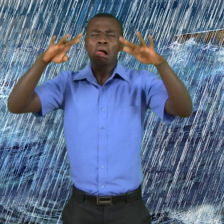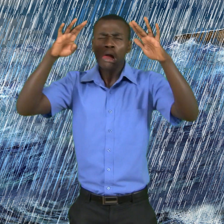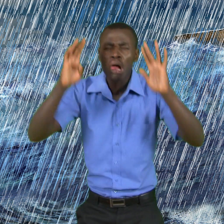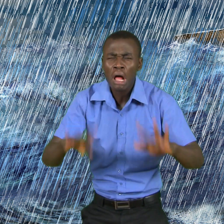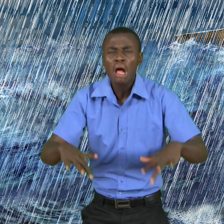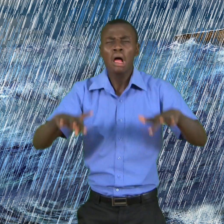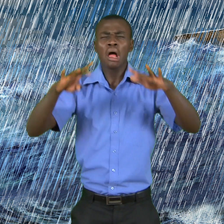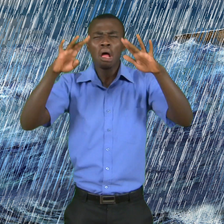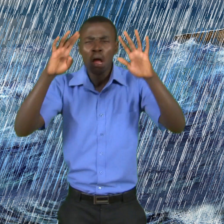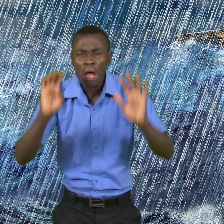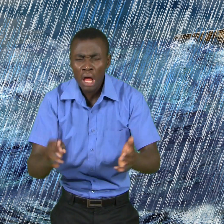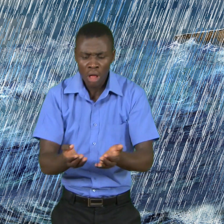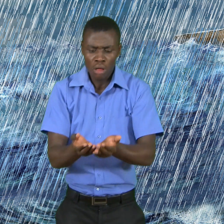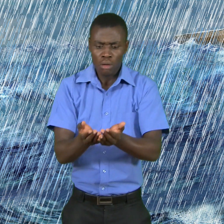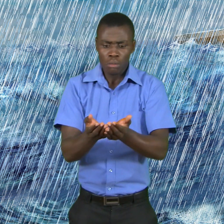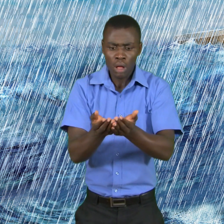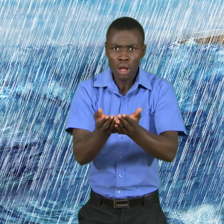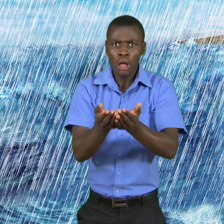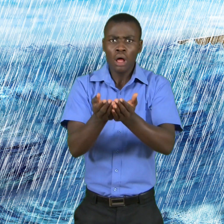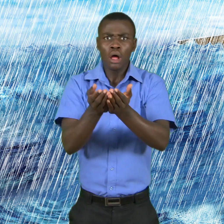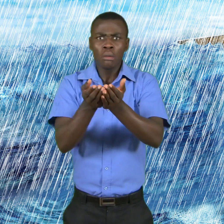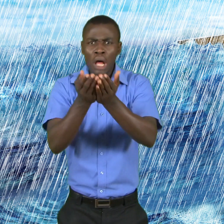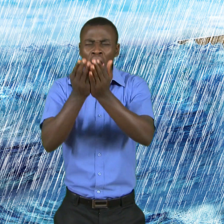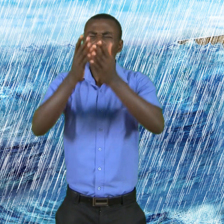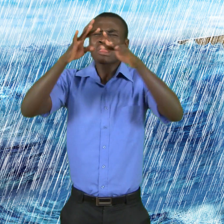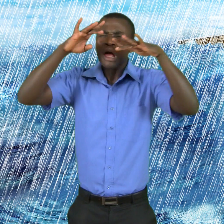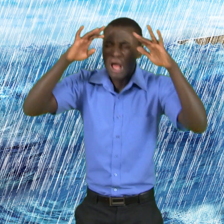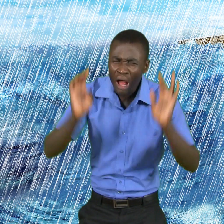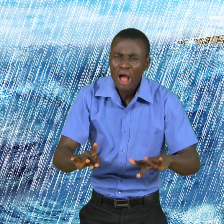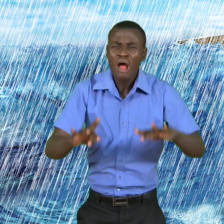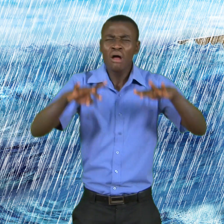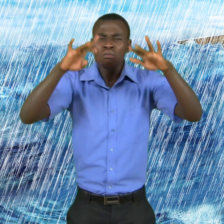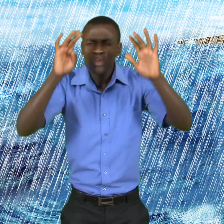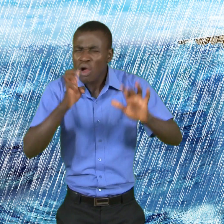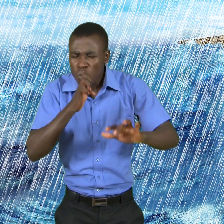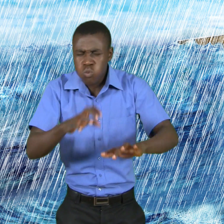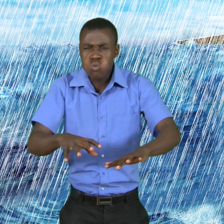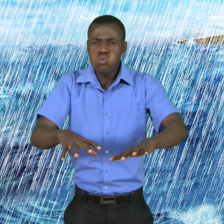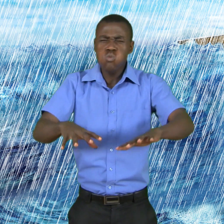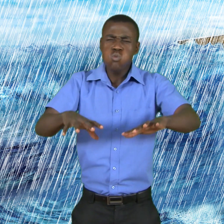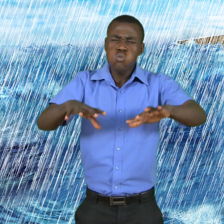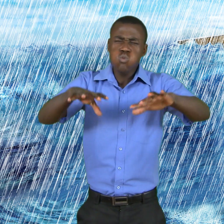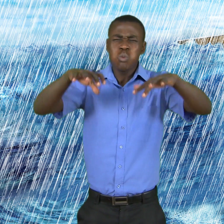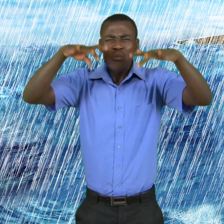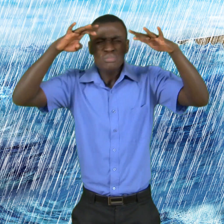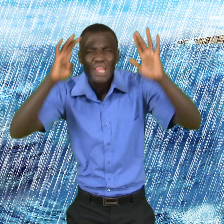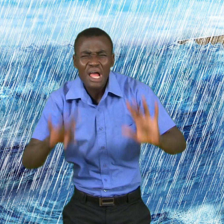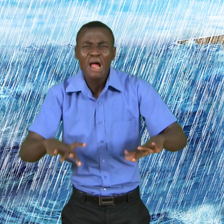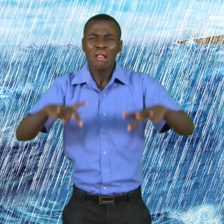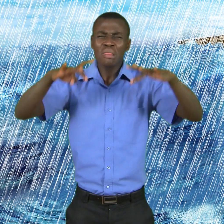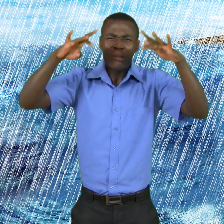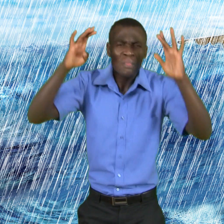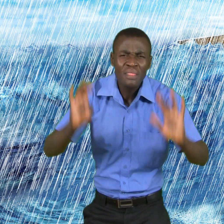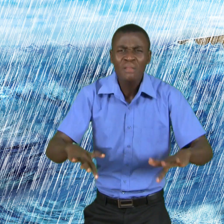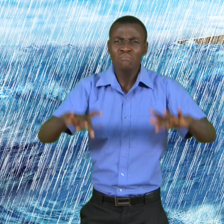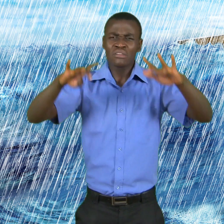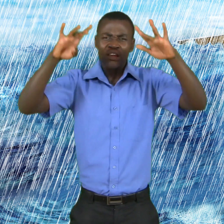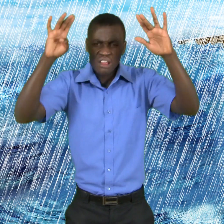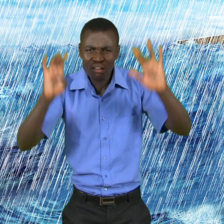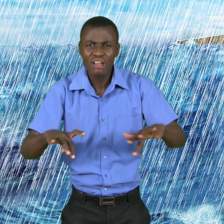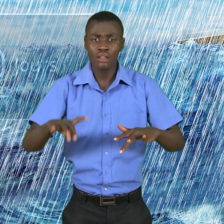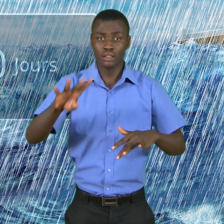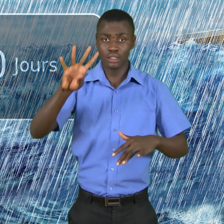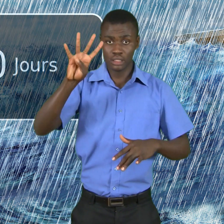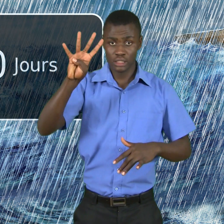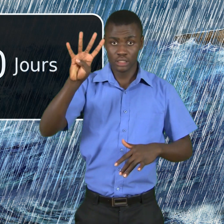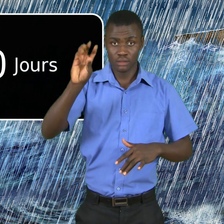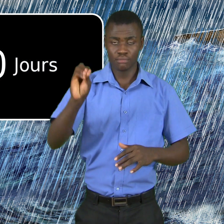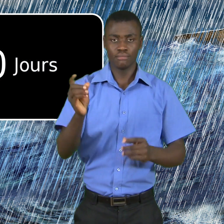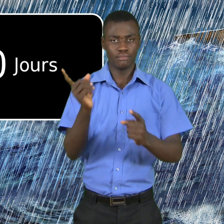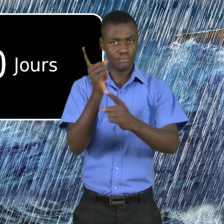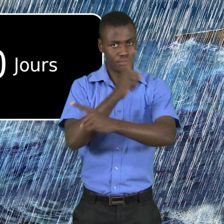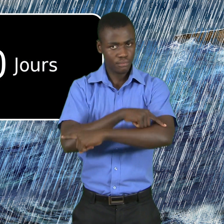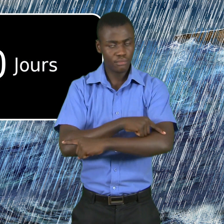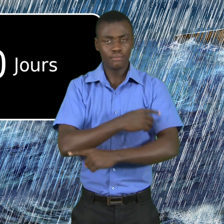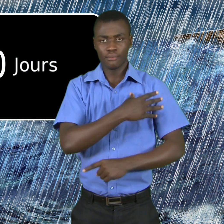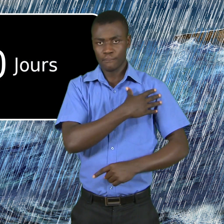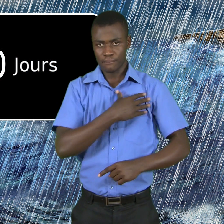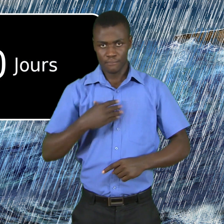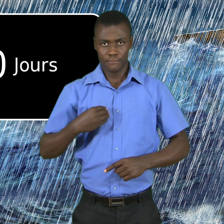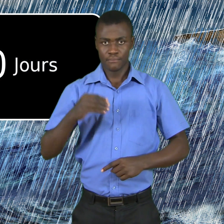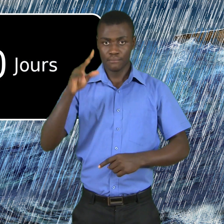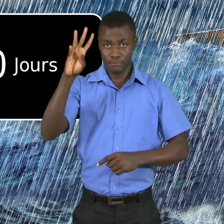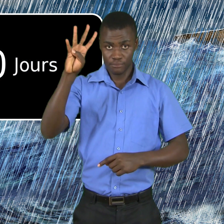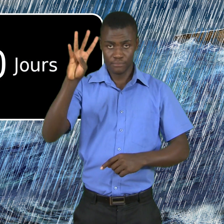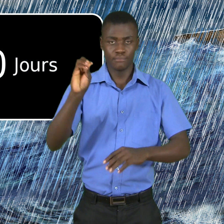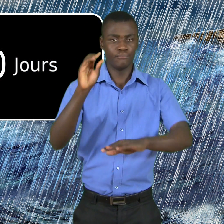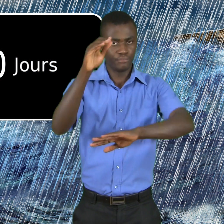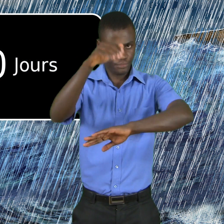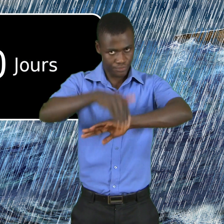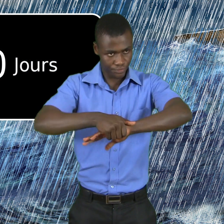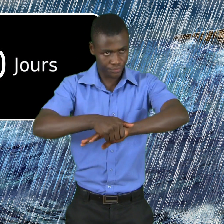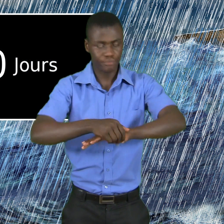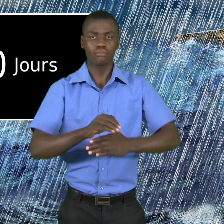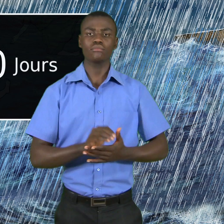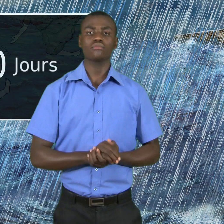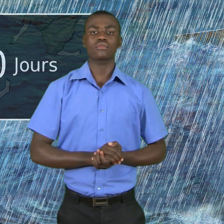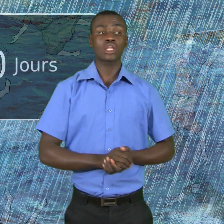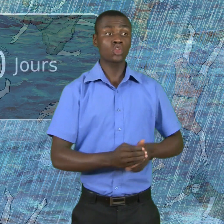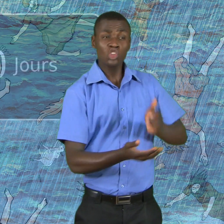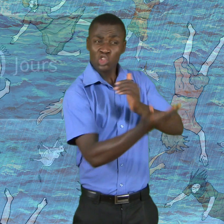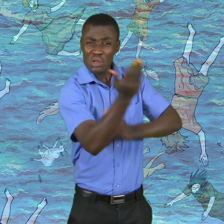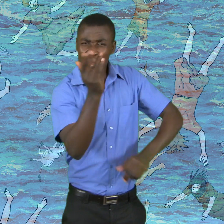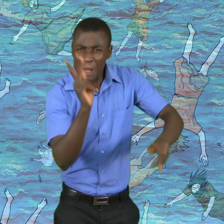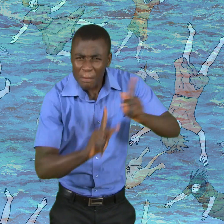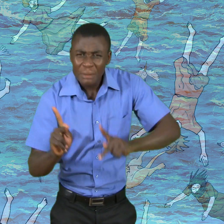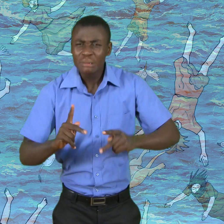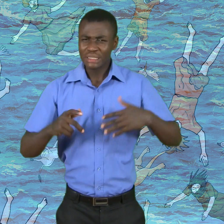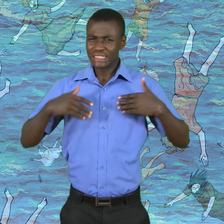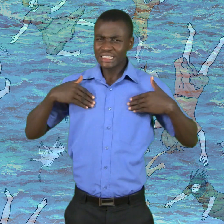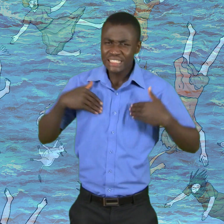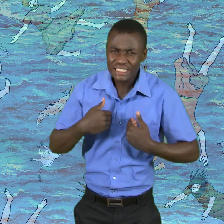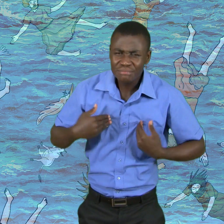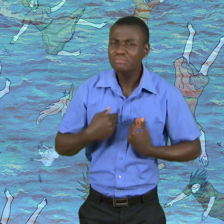Finally, the waters completely inundated the earth, so that all the high mountains under all the heavens were covered. The waters rose and covered the mountaintops to a depth of fifteen cubits.